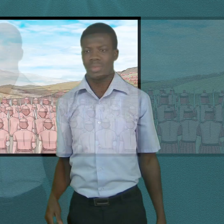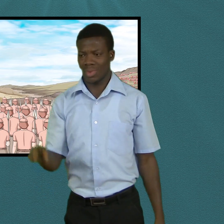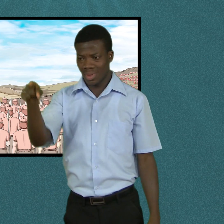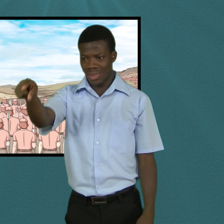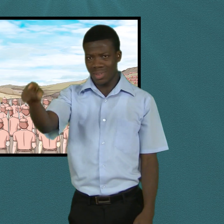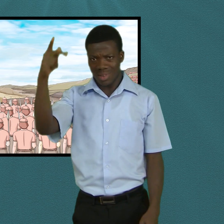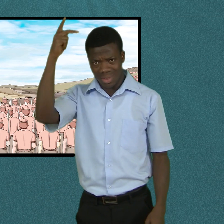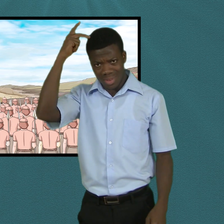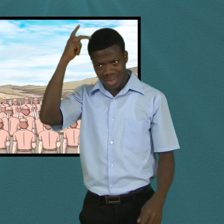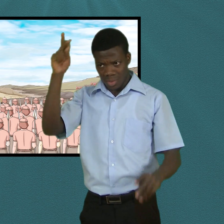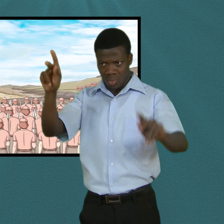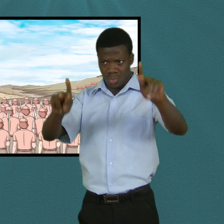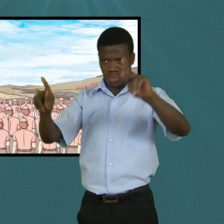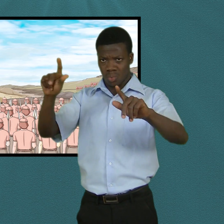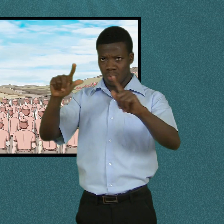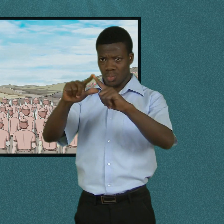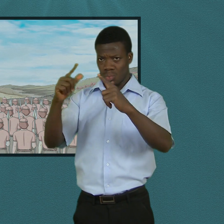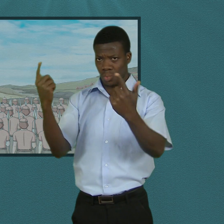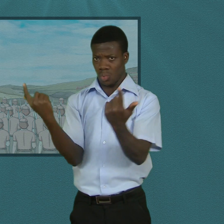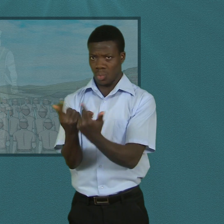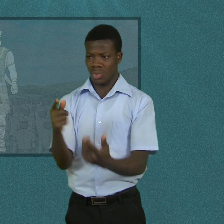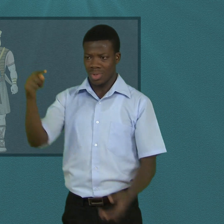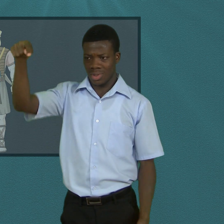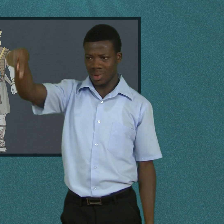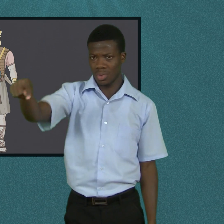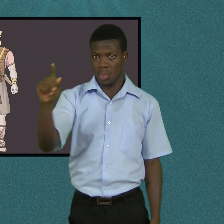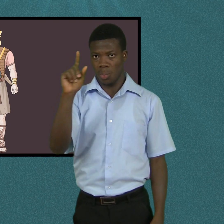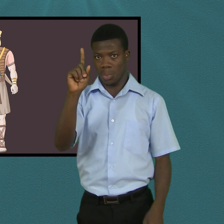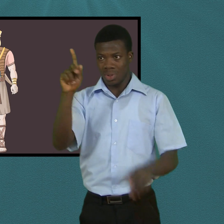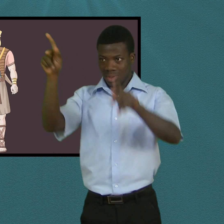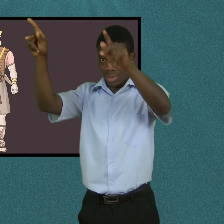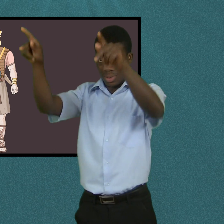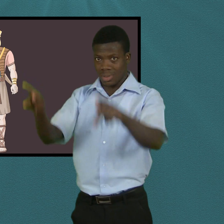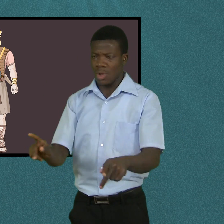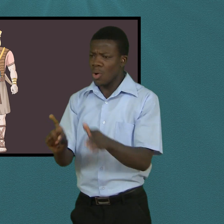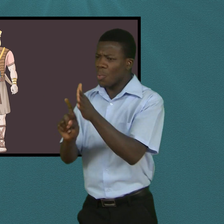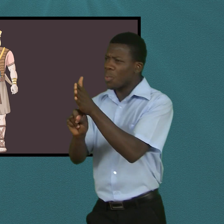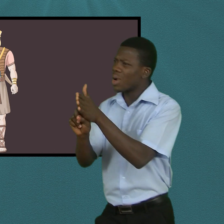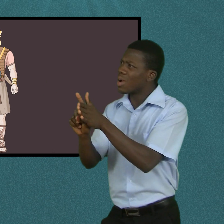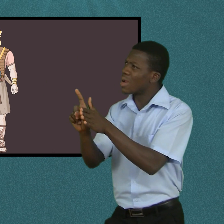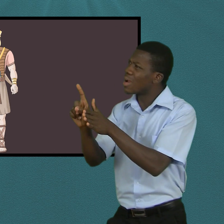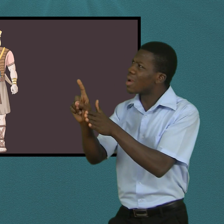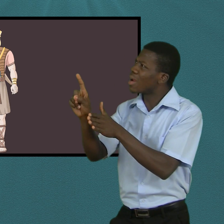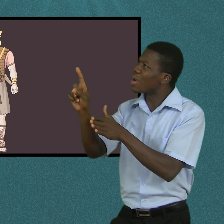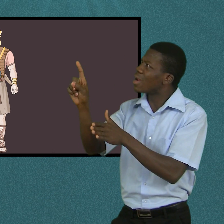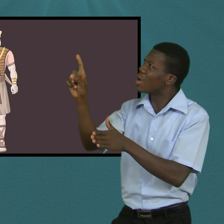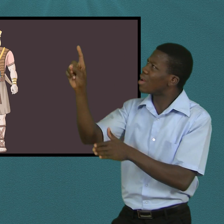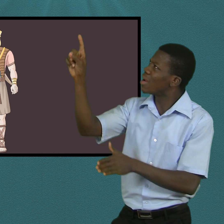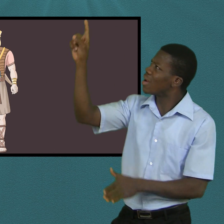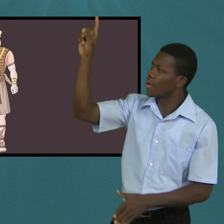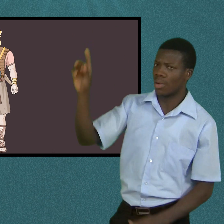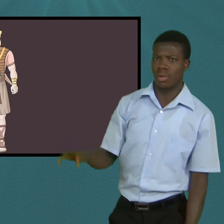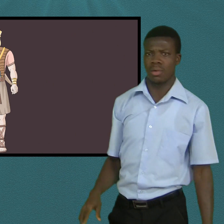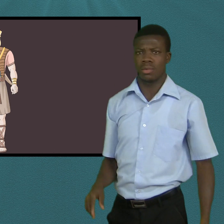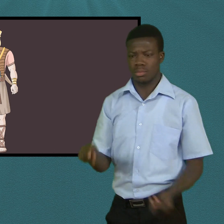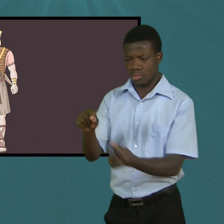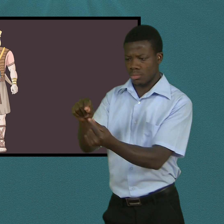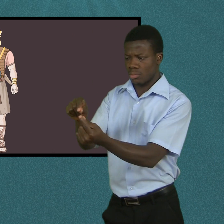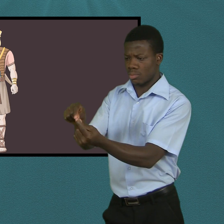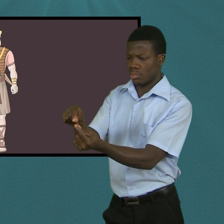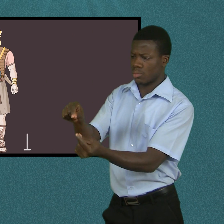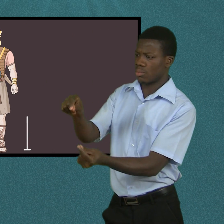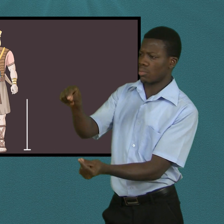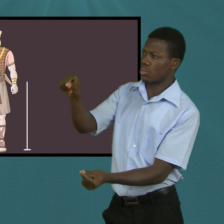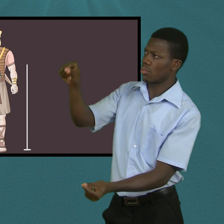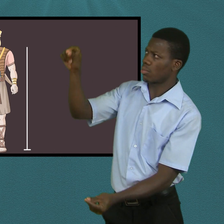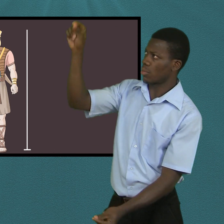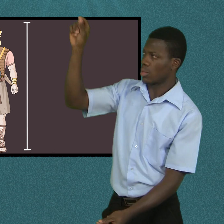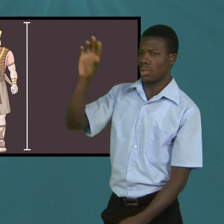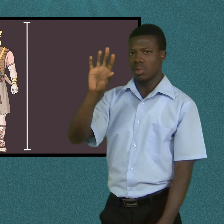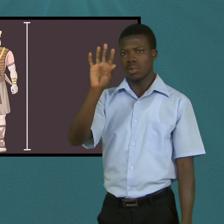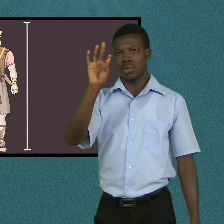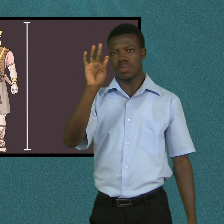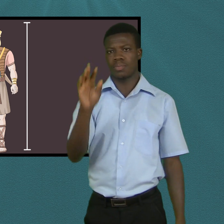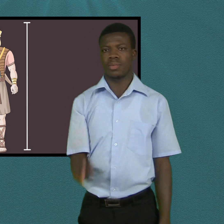Then a champion named Goliath, who was from Gath, came out from the Philistine camp.